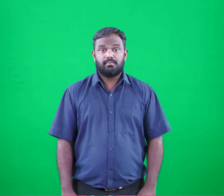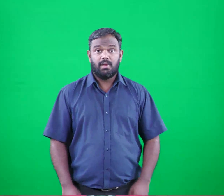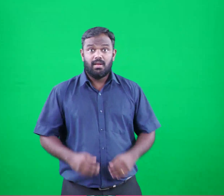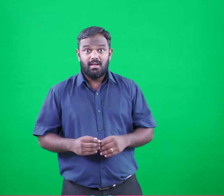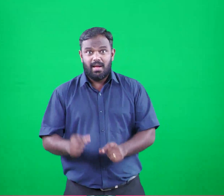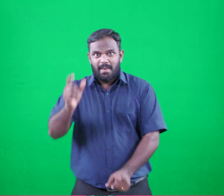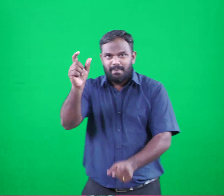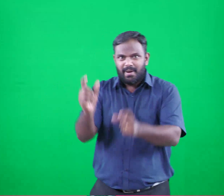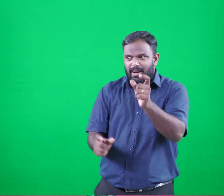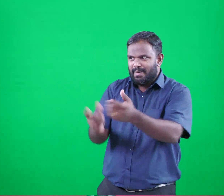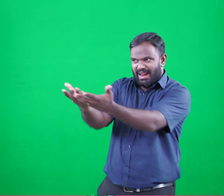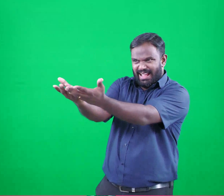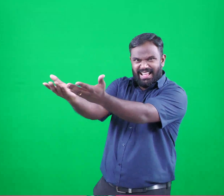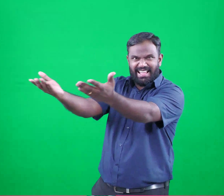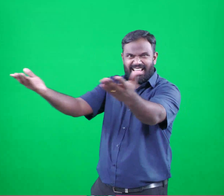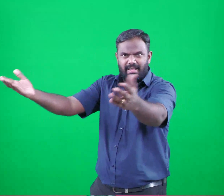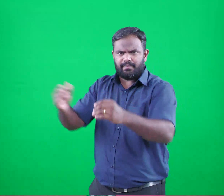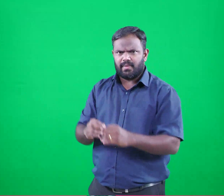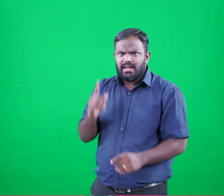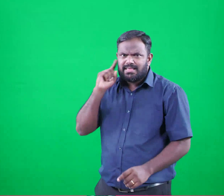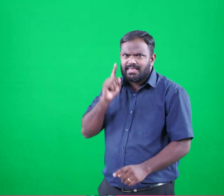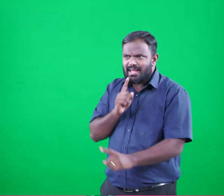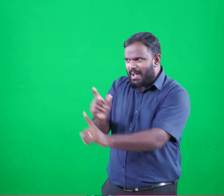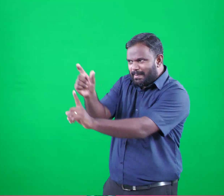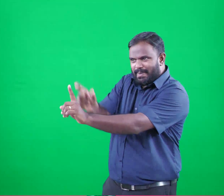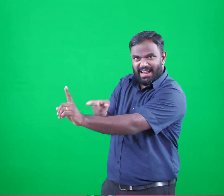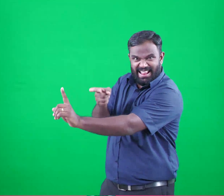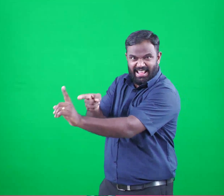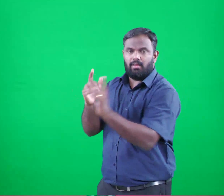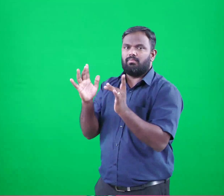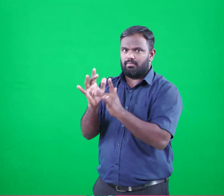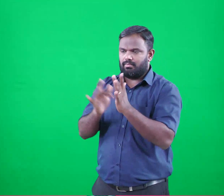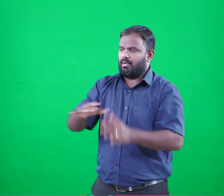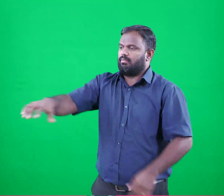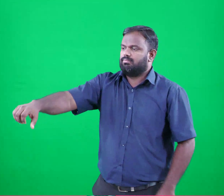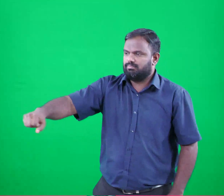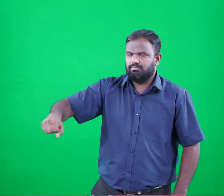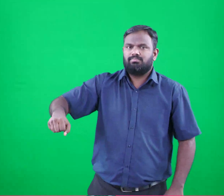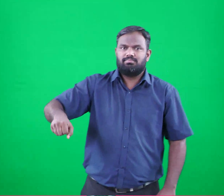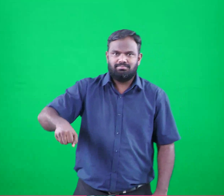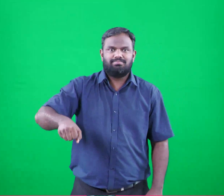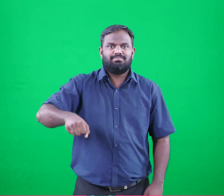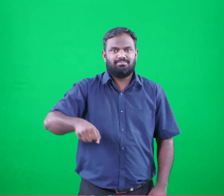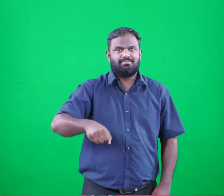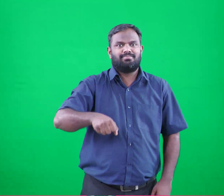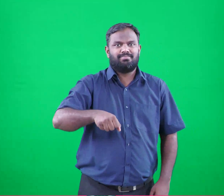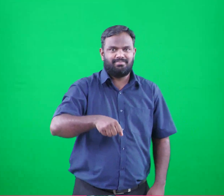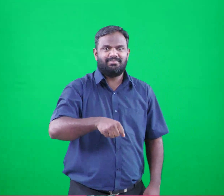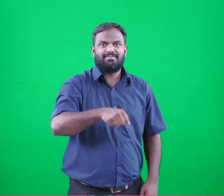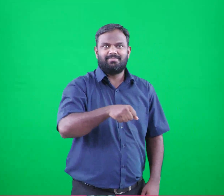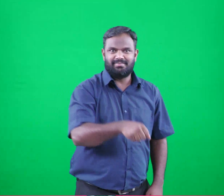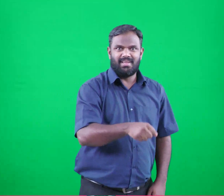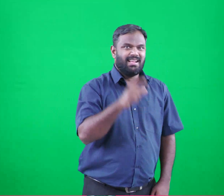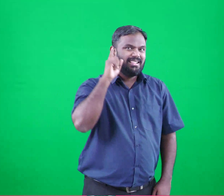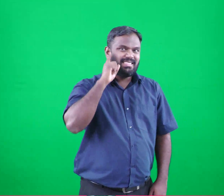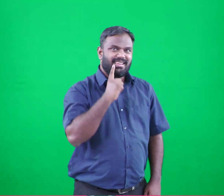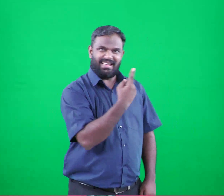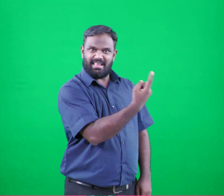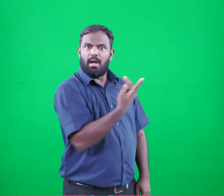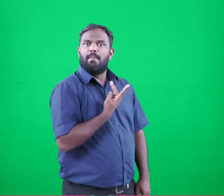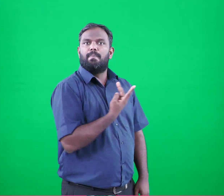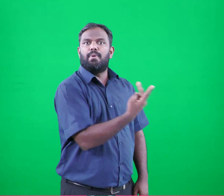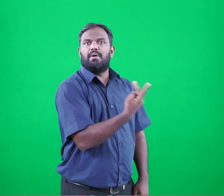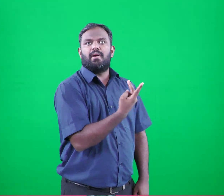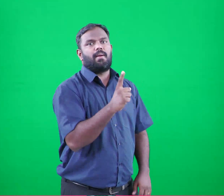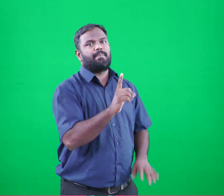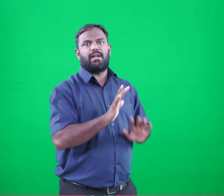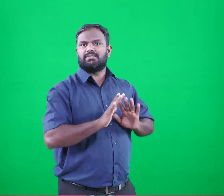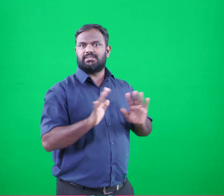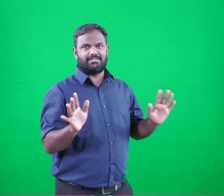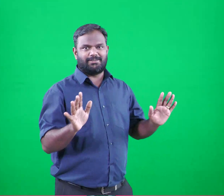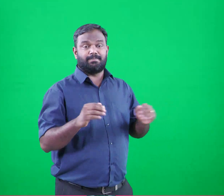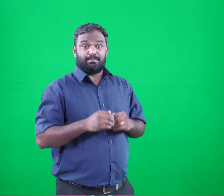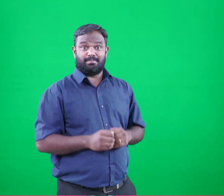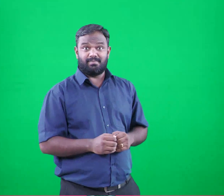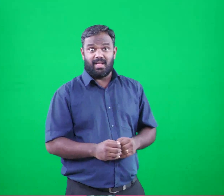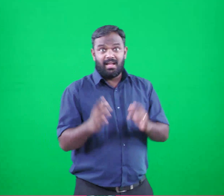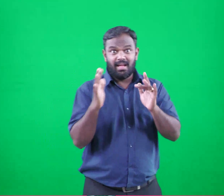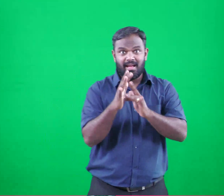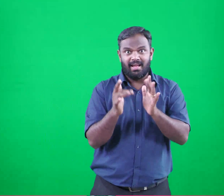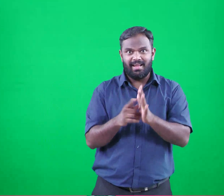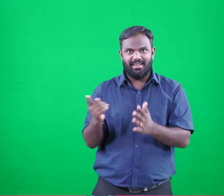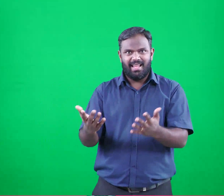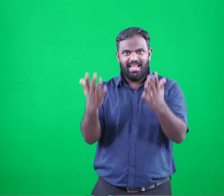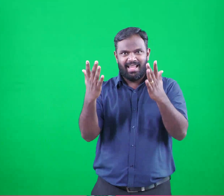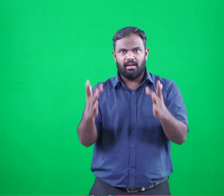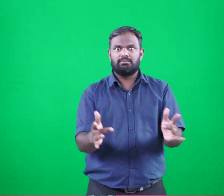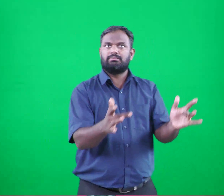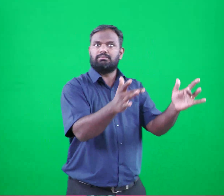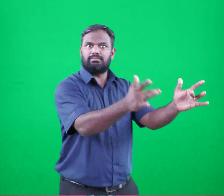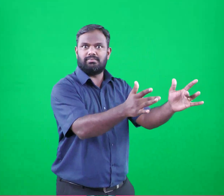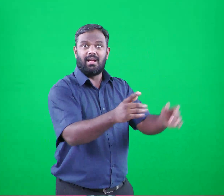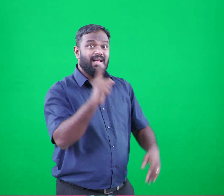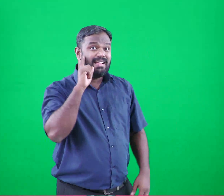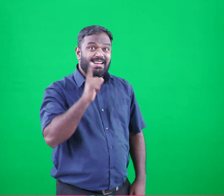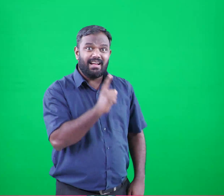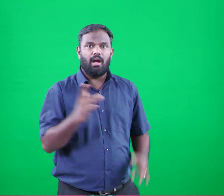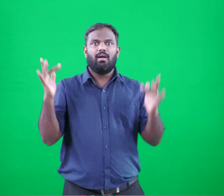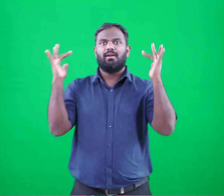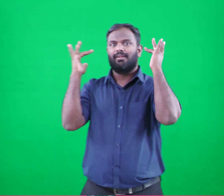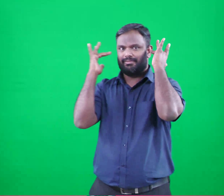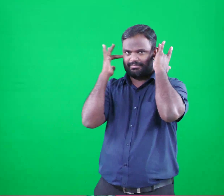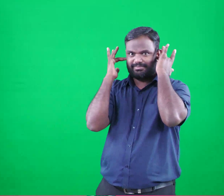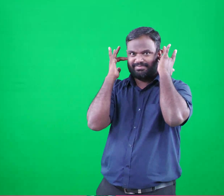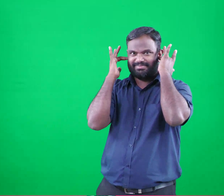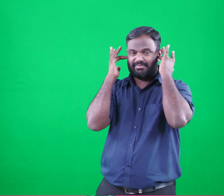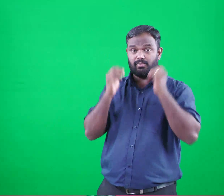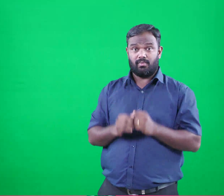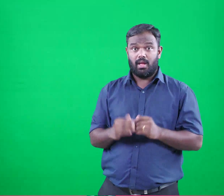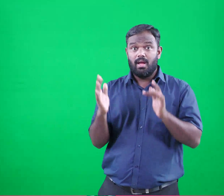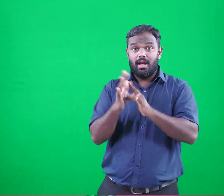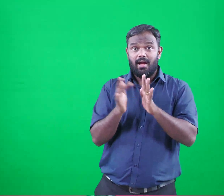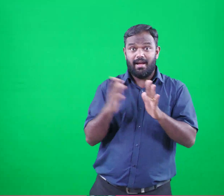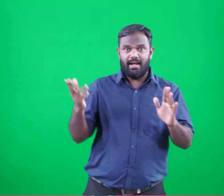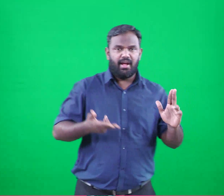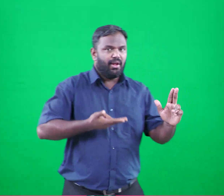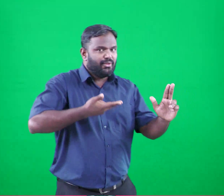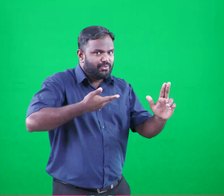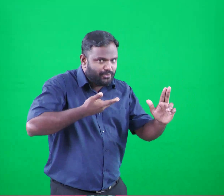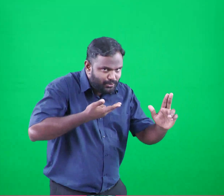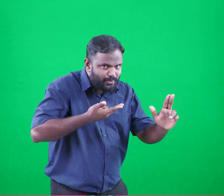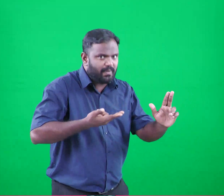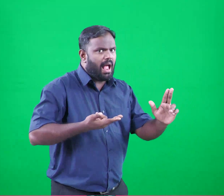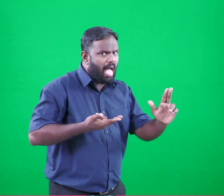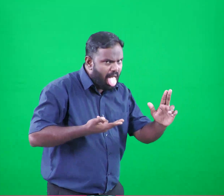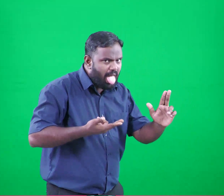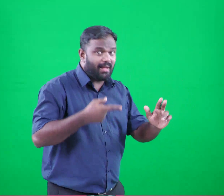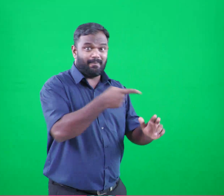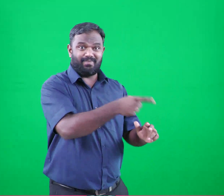So Jesus took him aside privately, away from the crowd, and put His fingers into the man's ears.